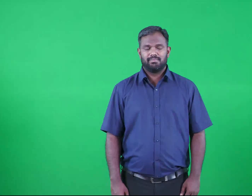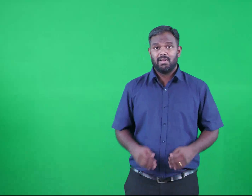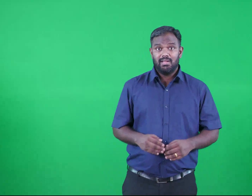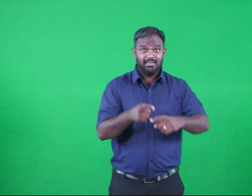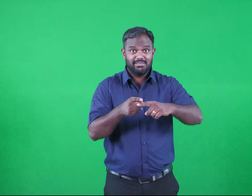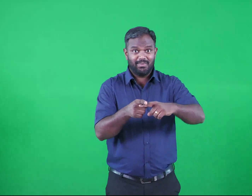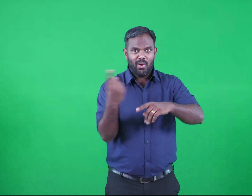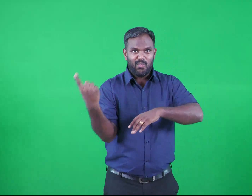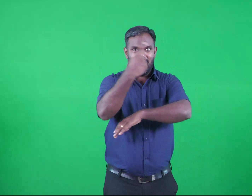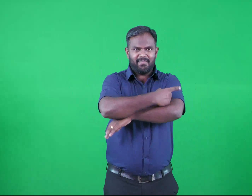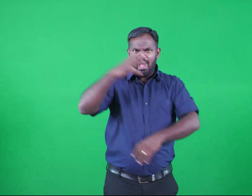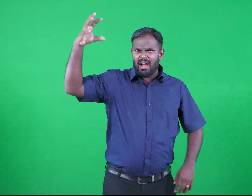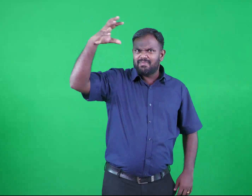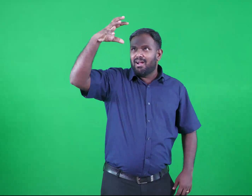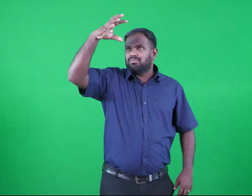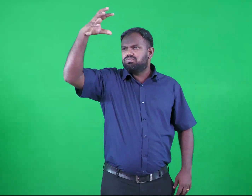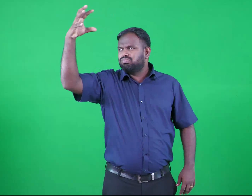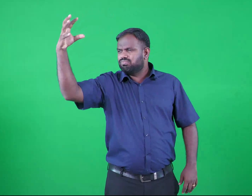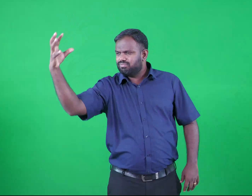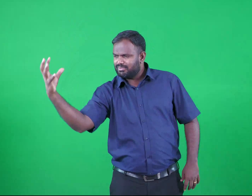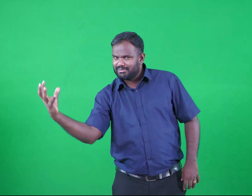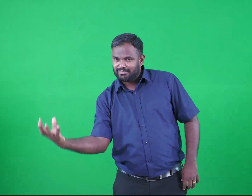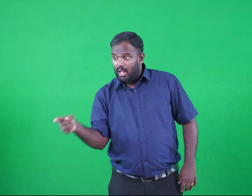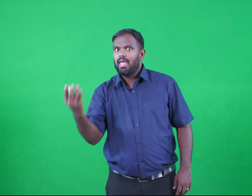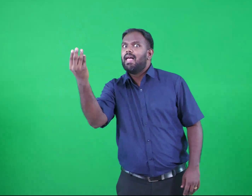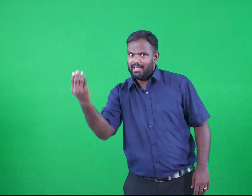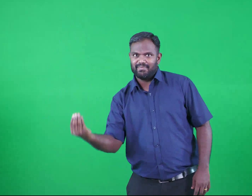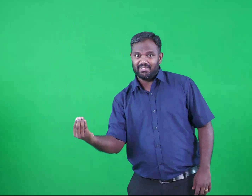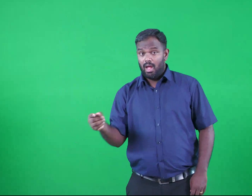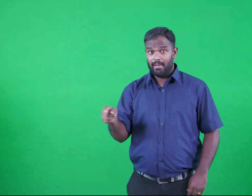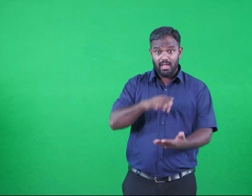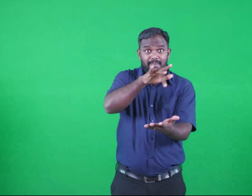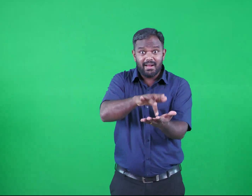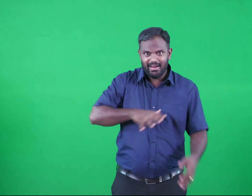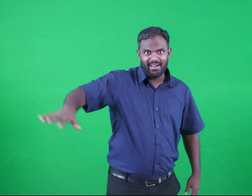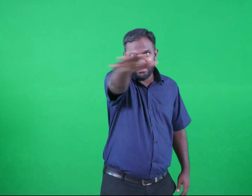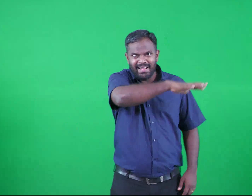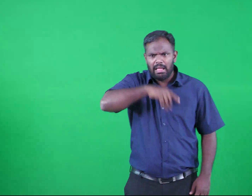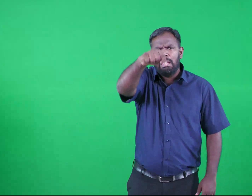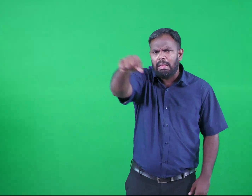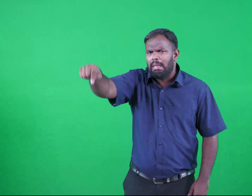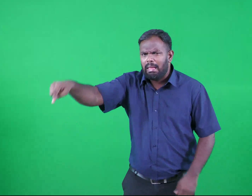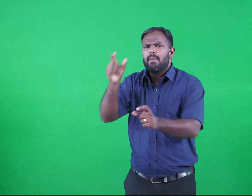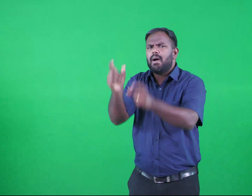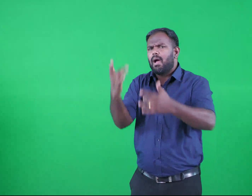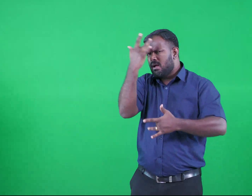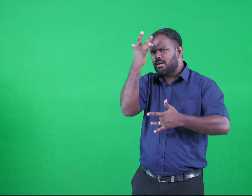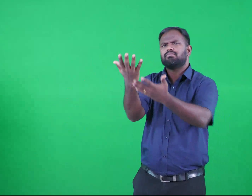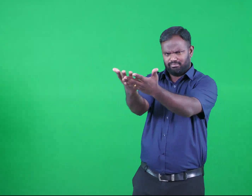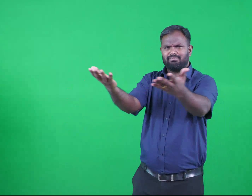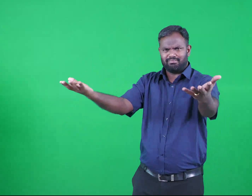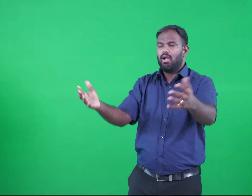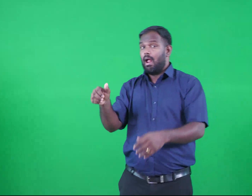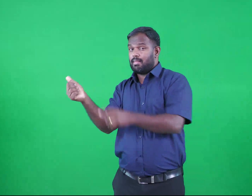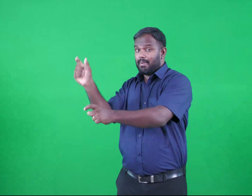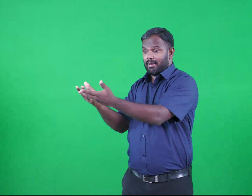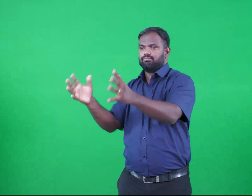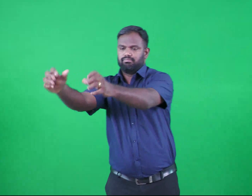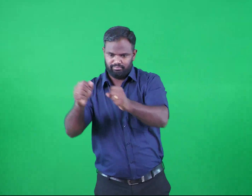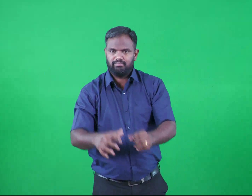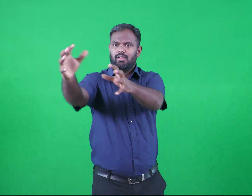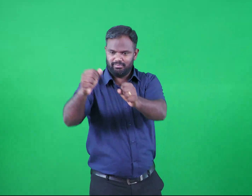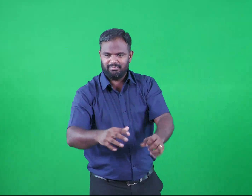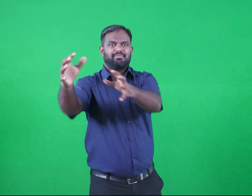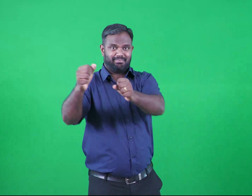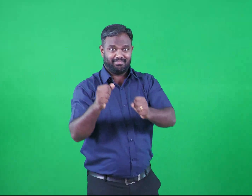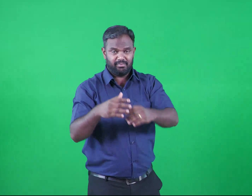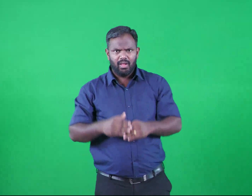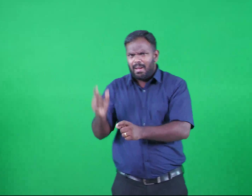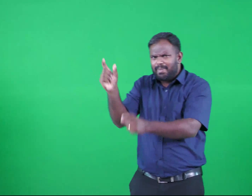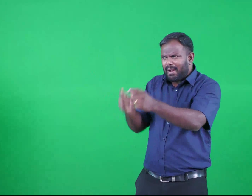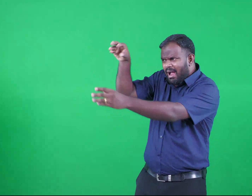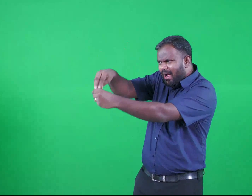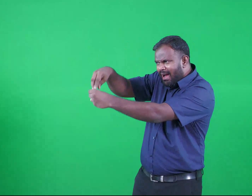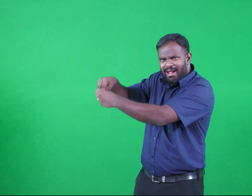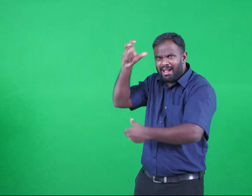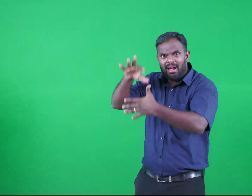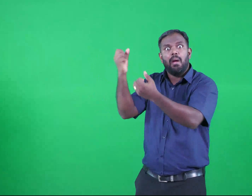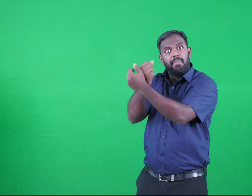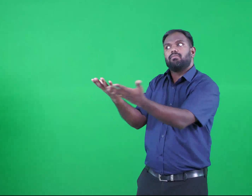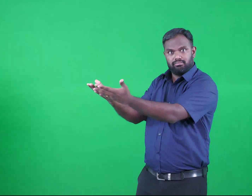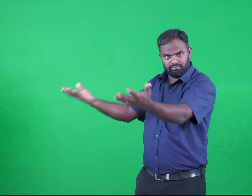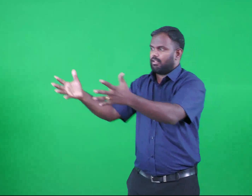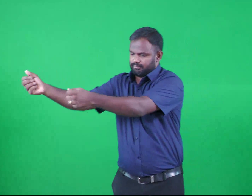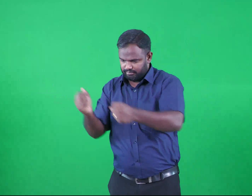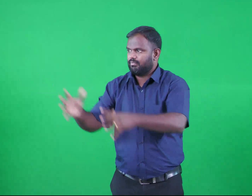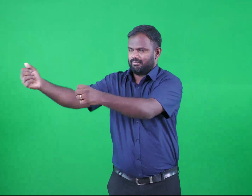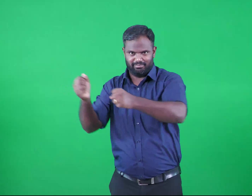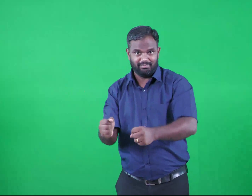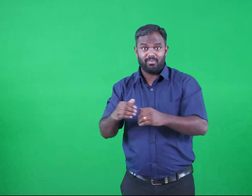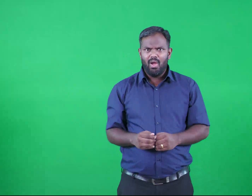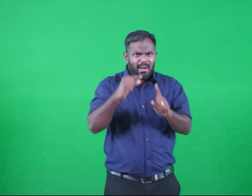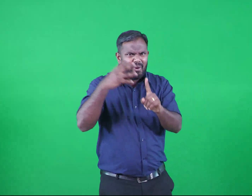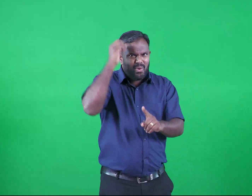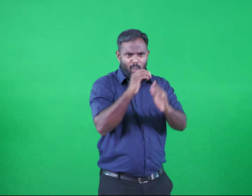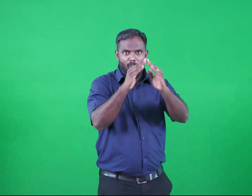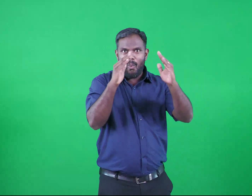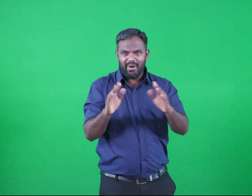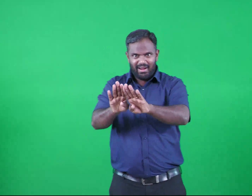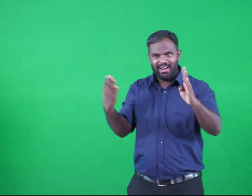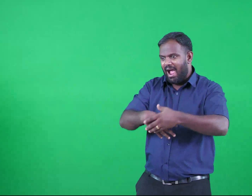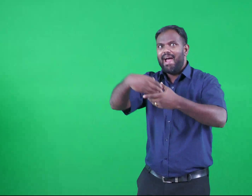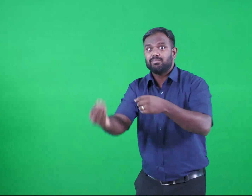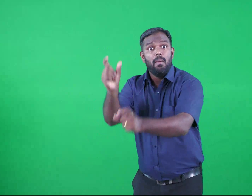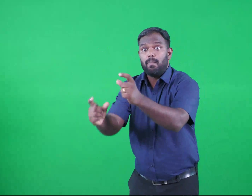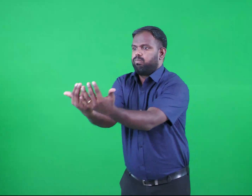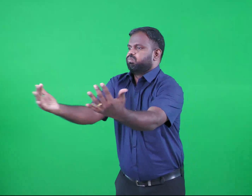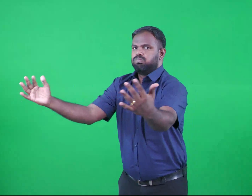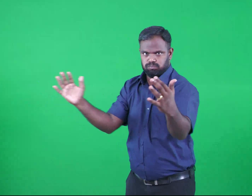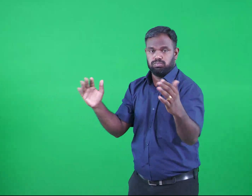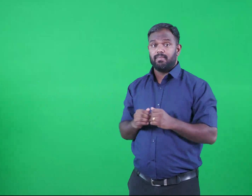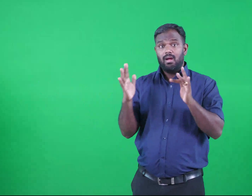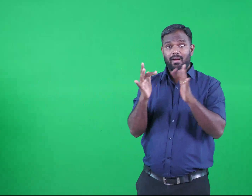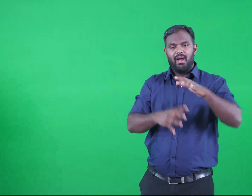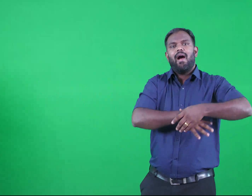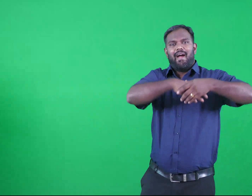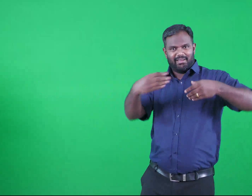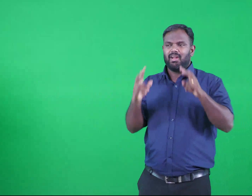That evening, after sunset, people brought to Jesus all who were sick and demon-possessed, and the whole town gathered at the door.